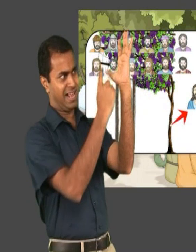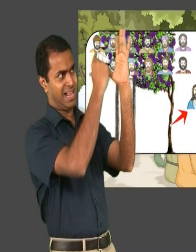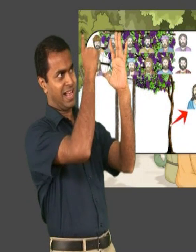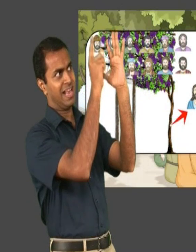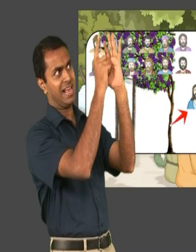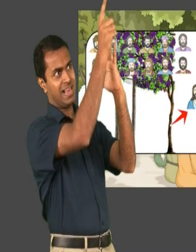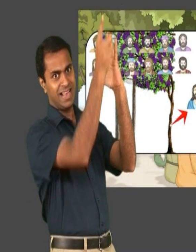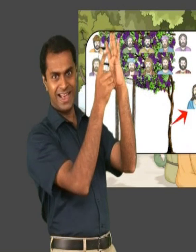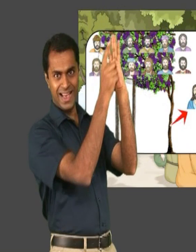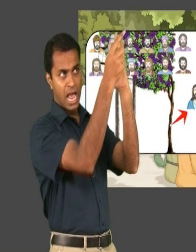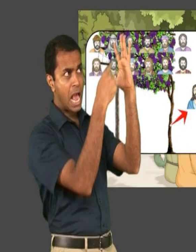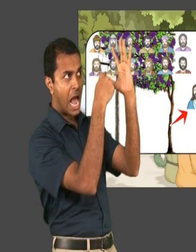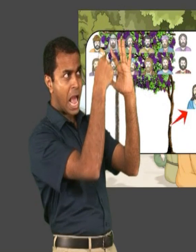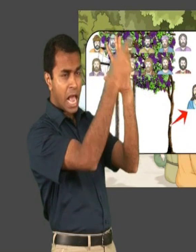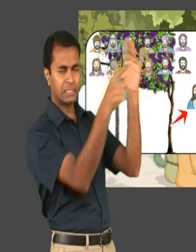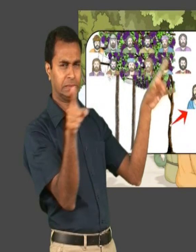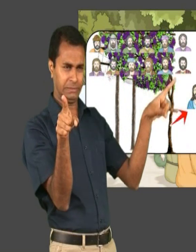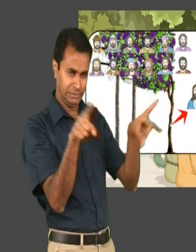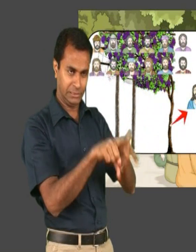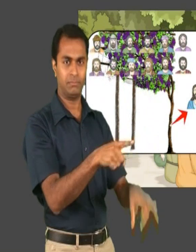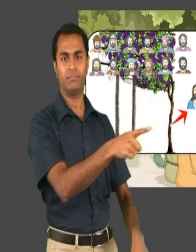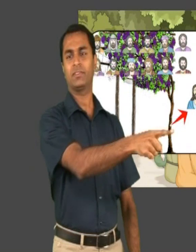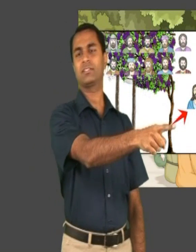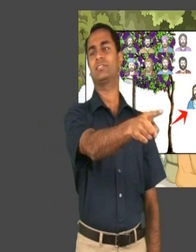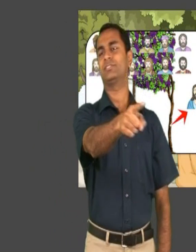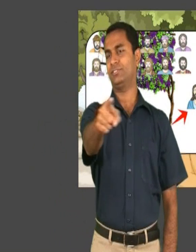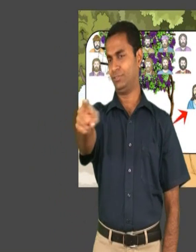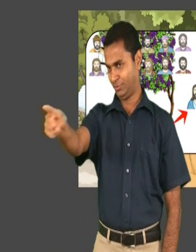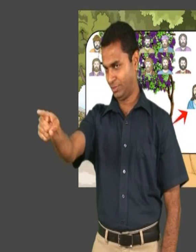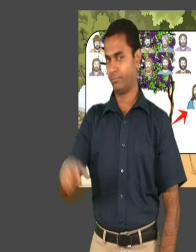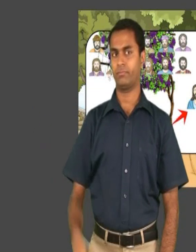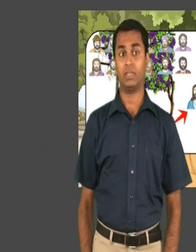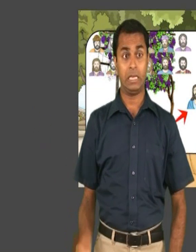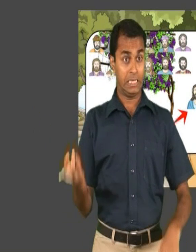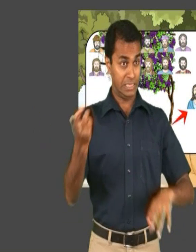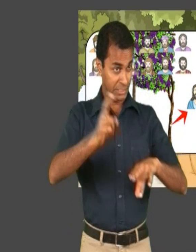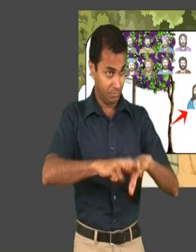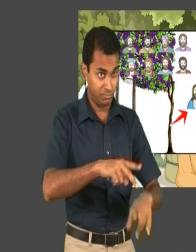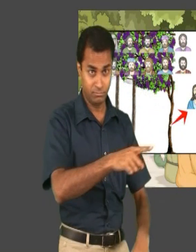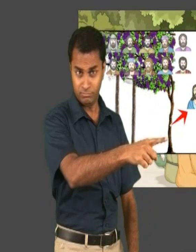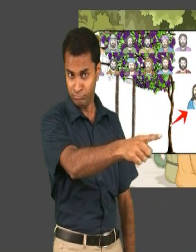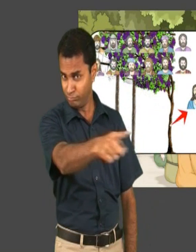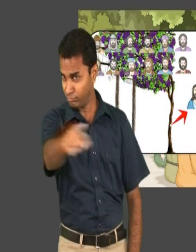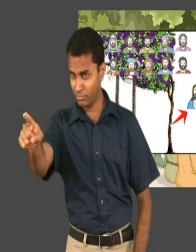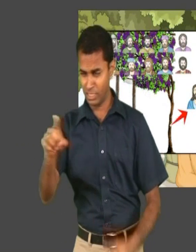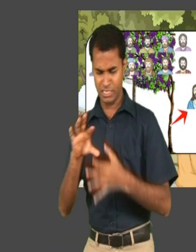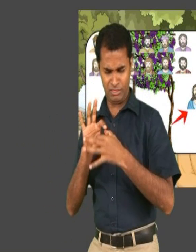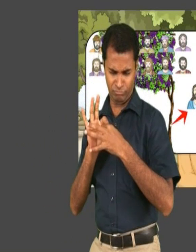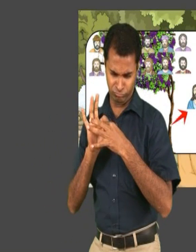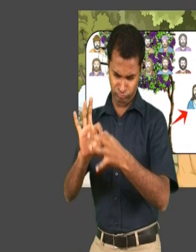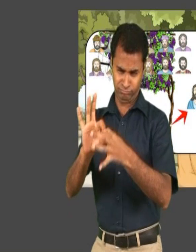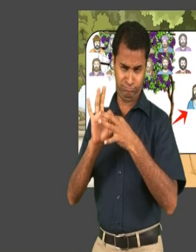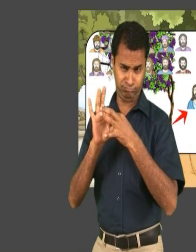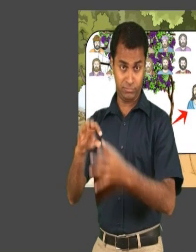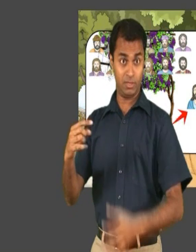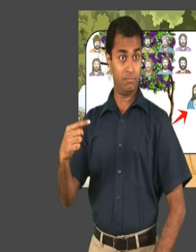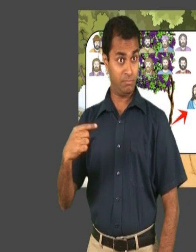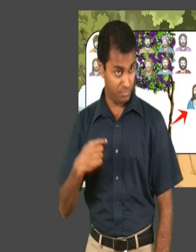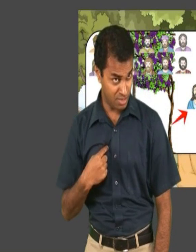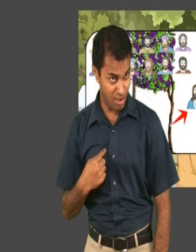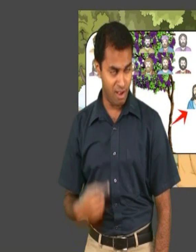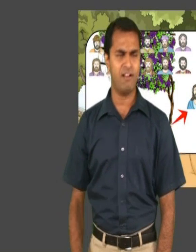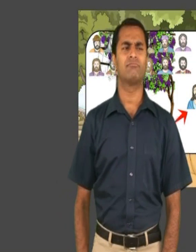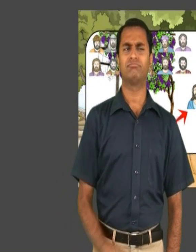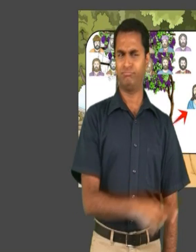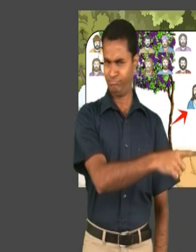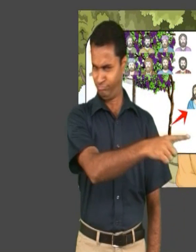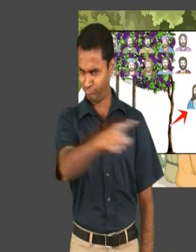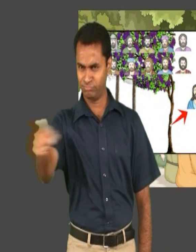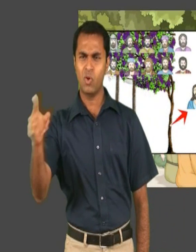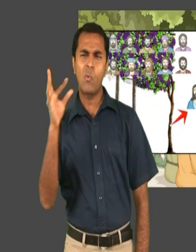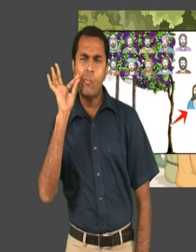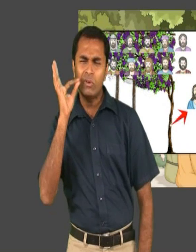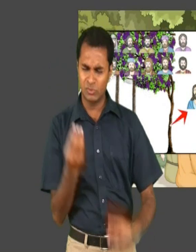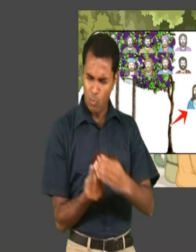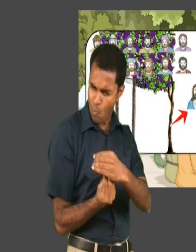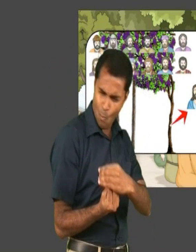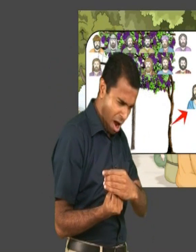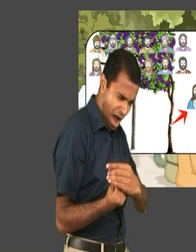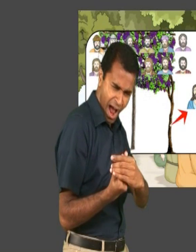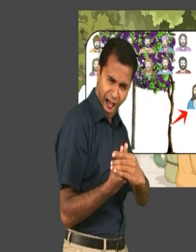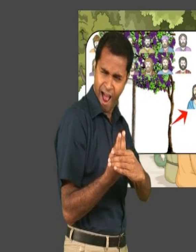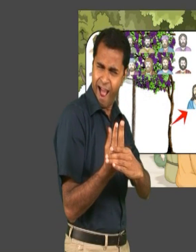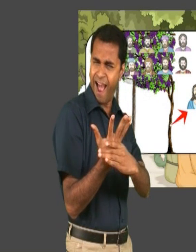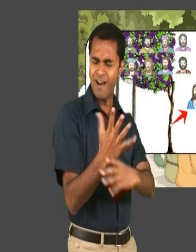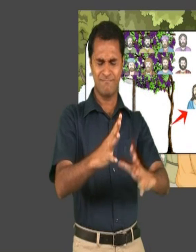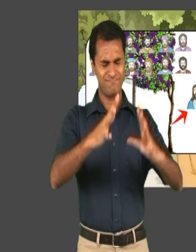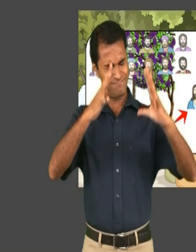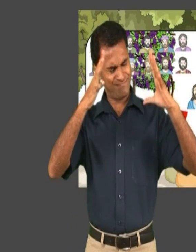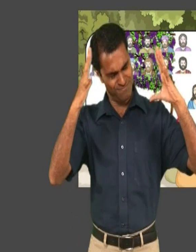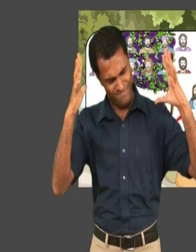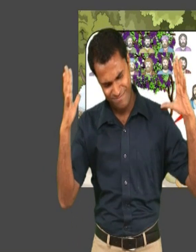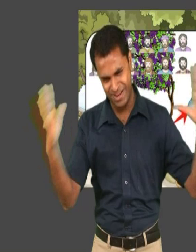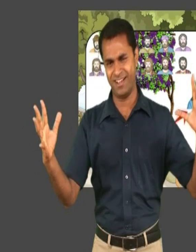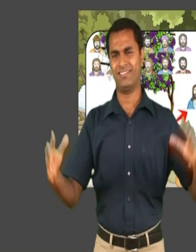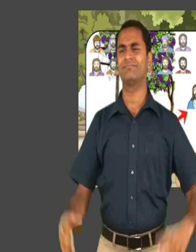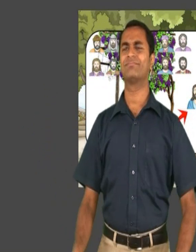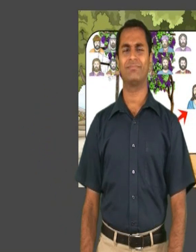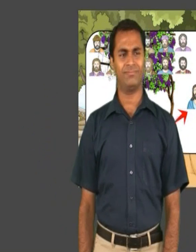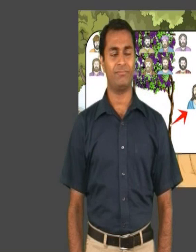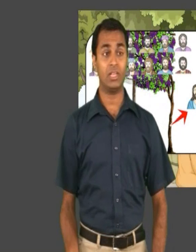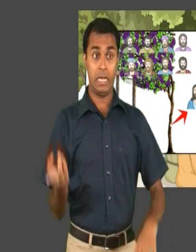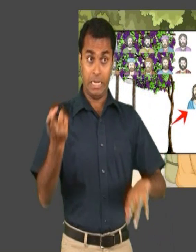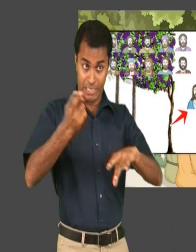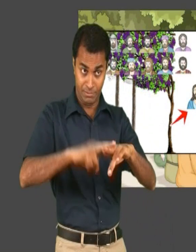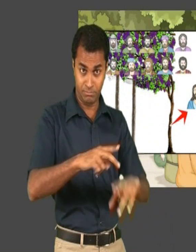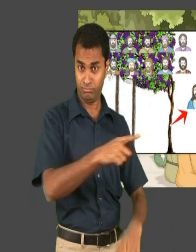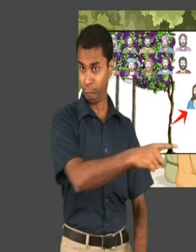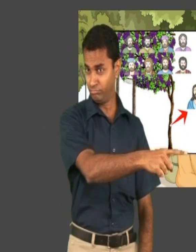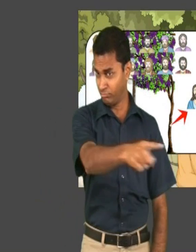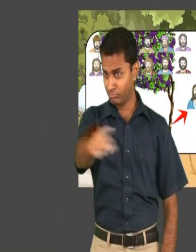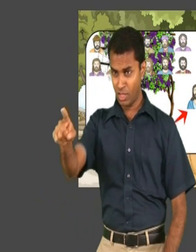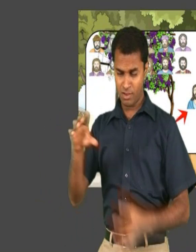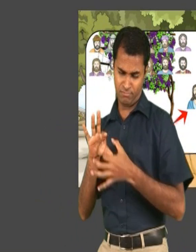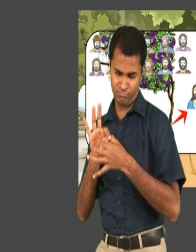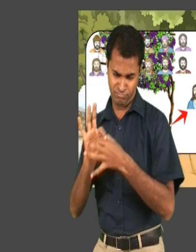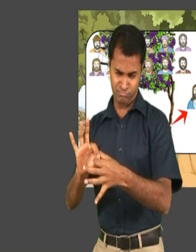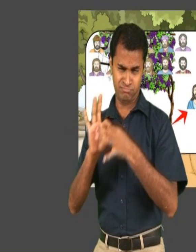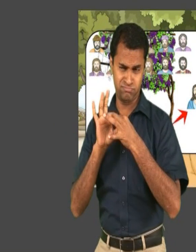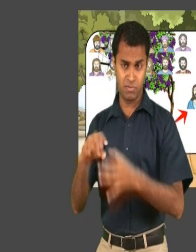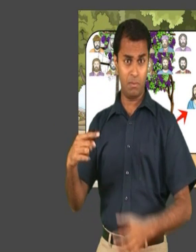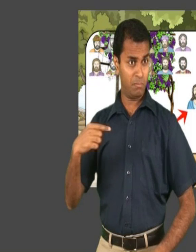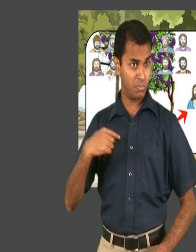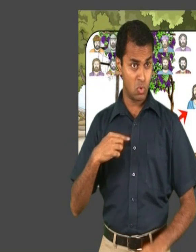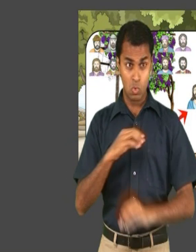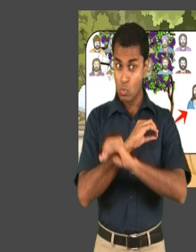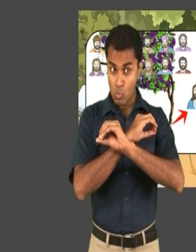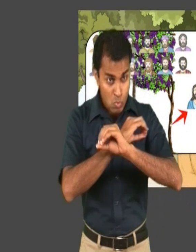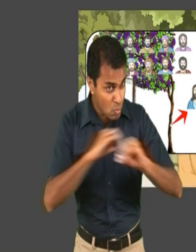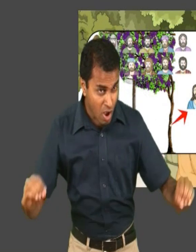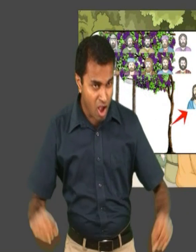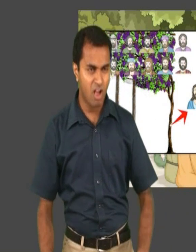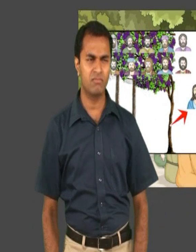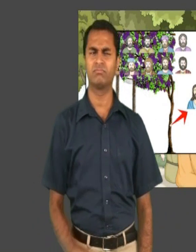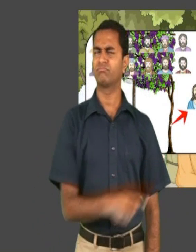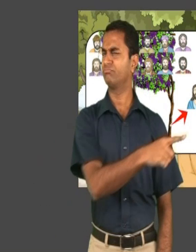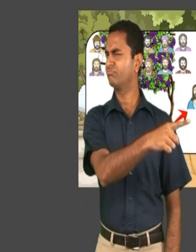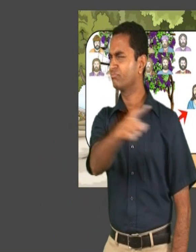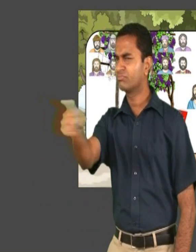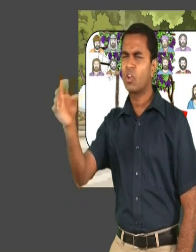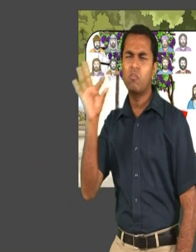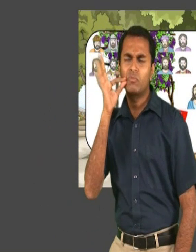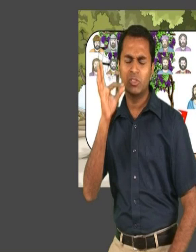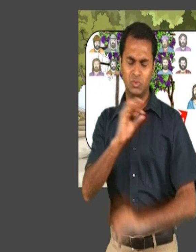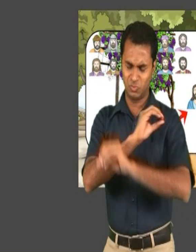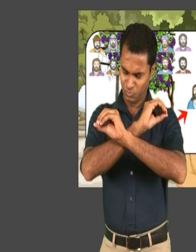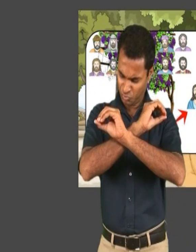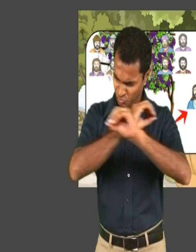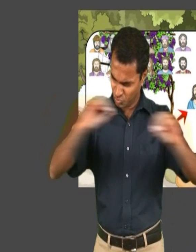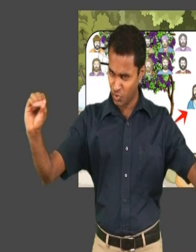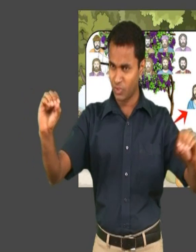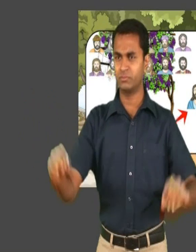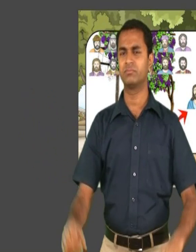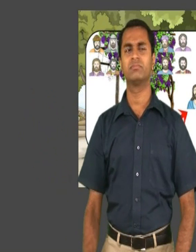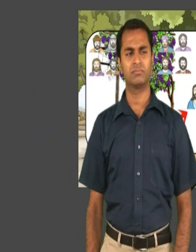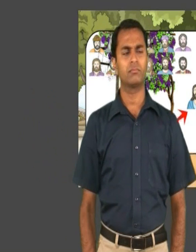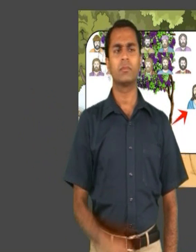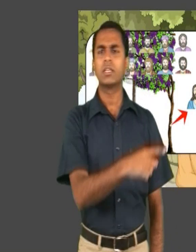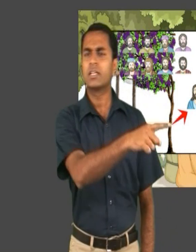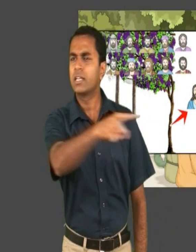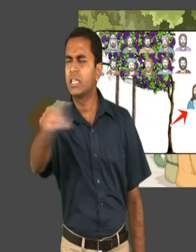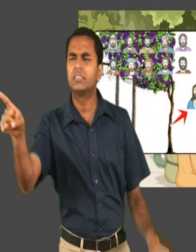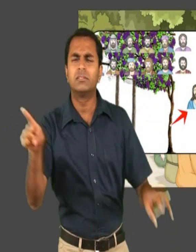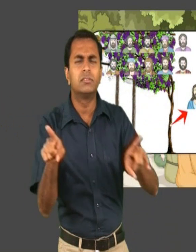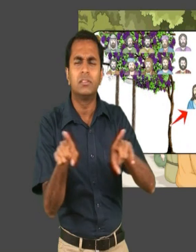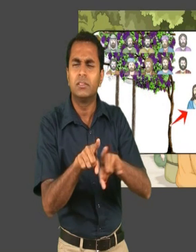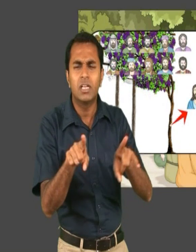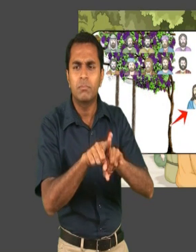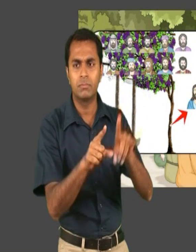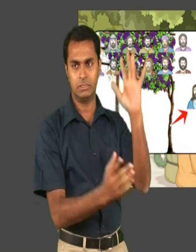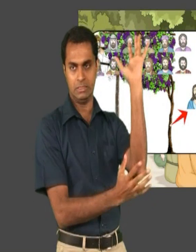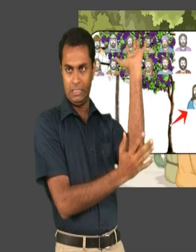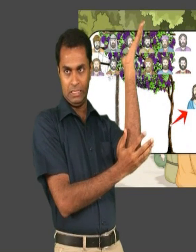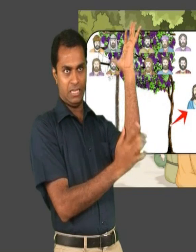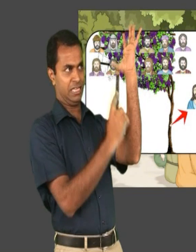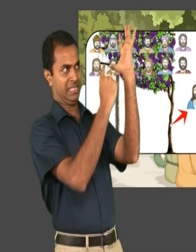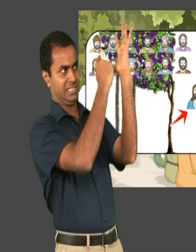The one who remains in Me, and I in him, will bear much fruit.